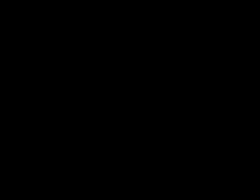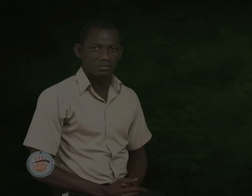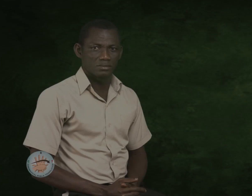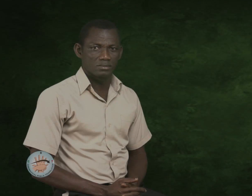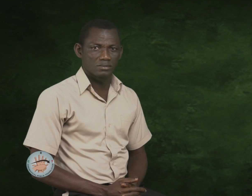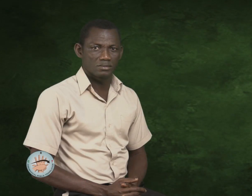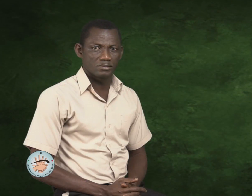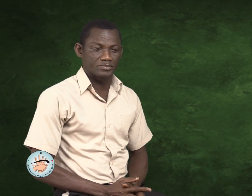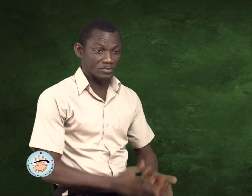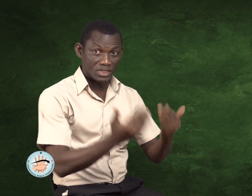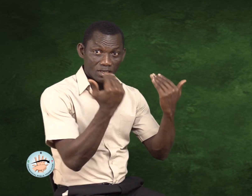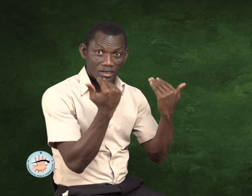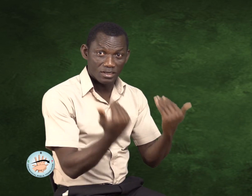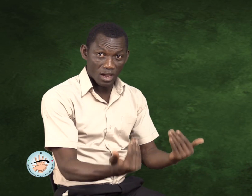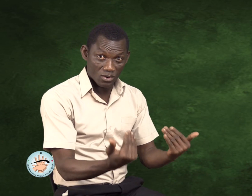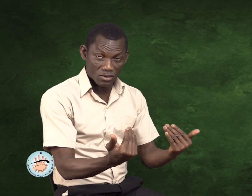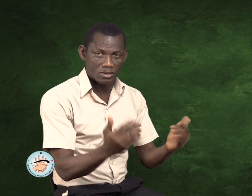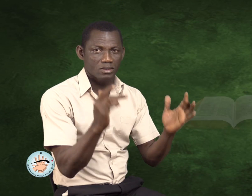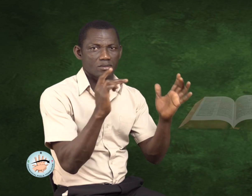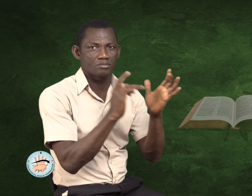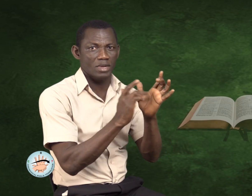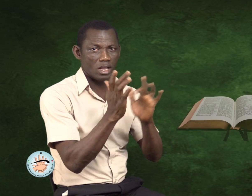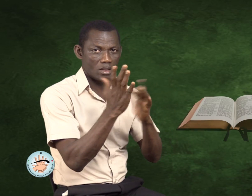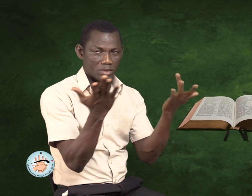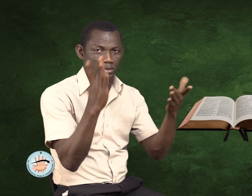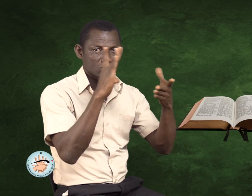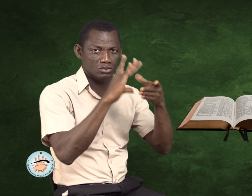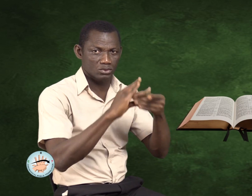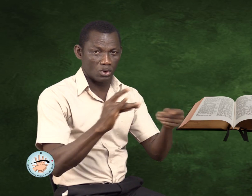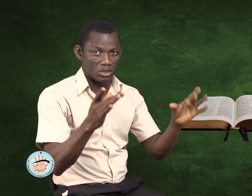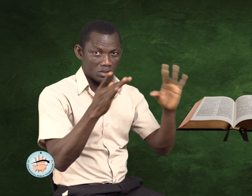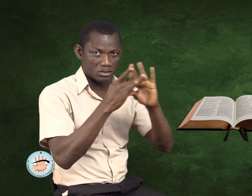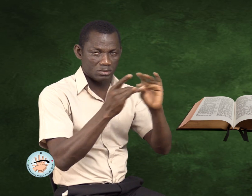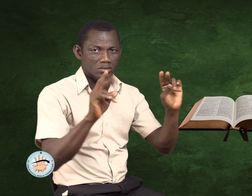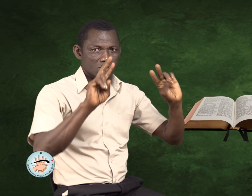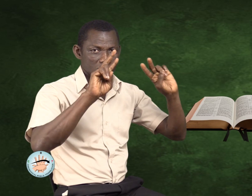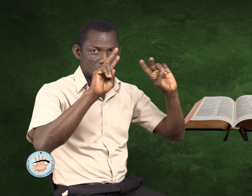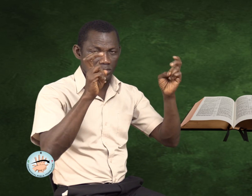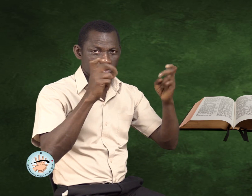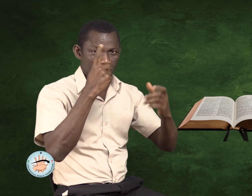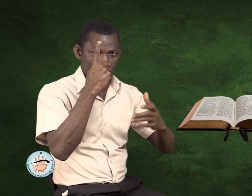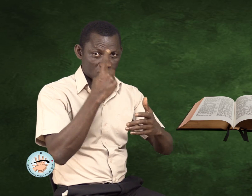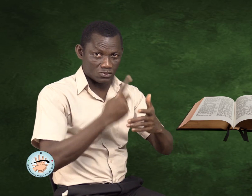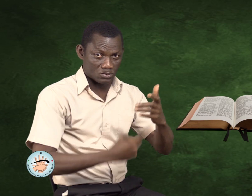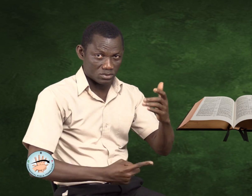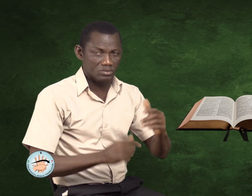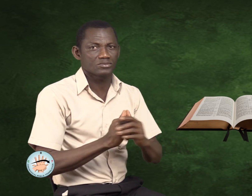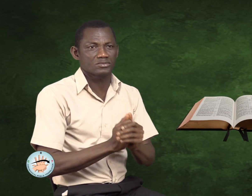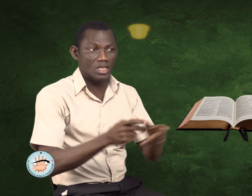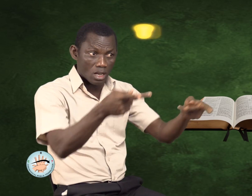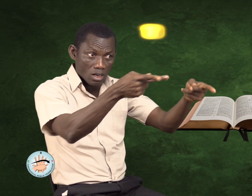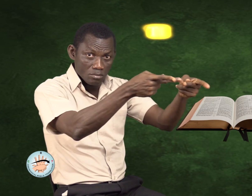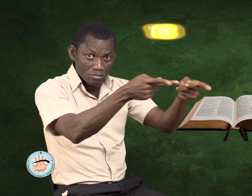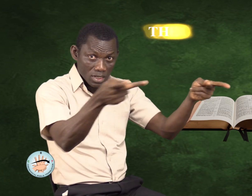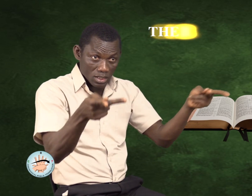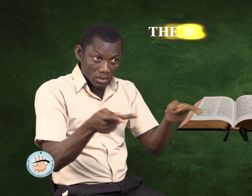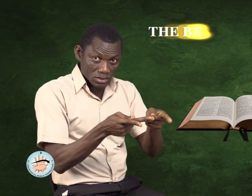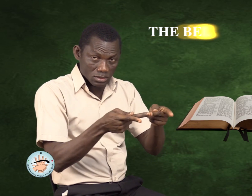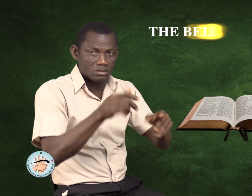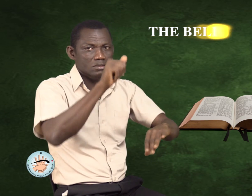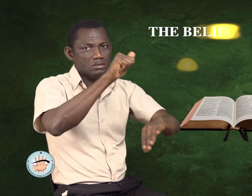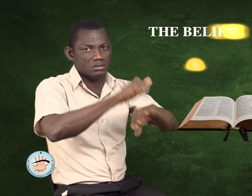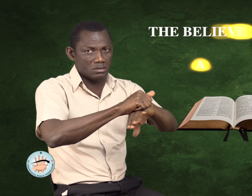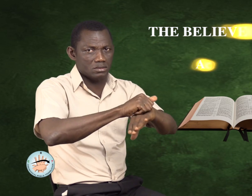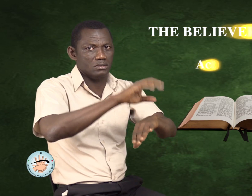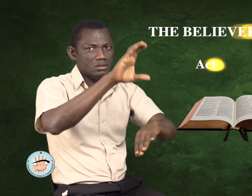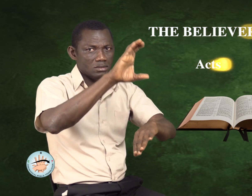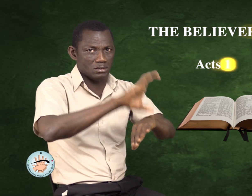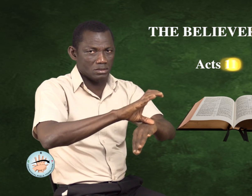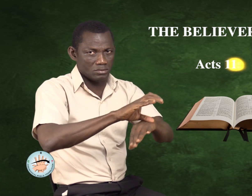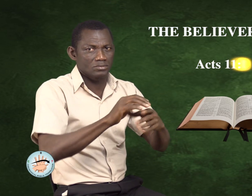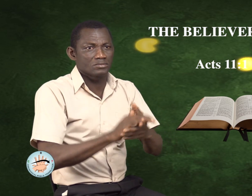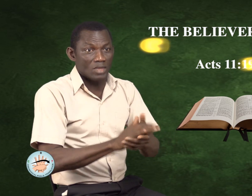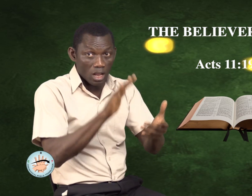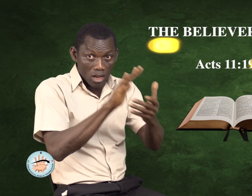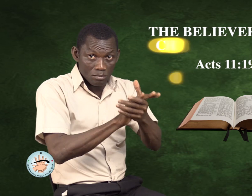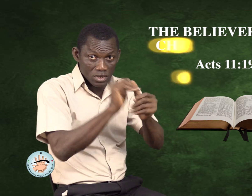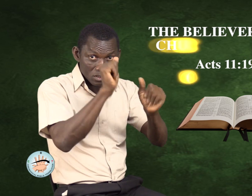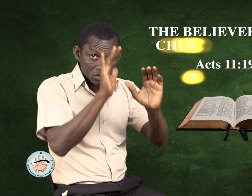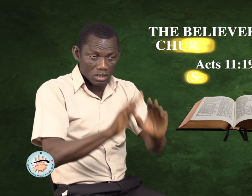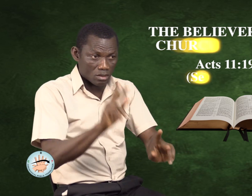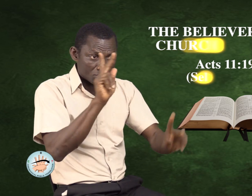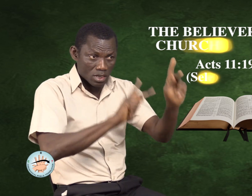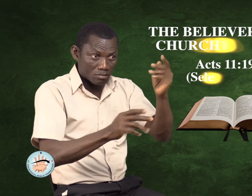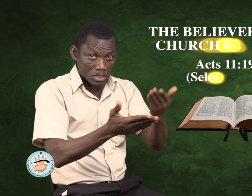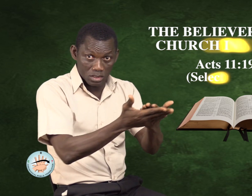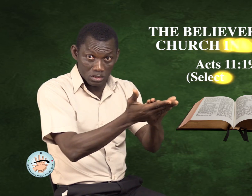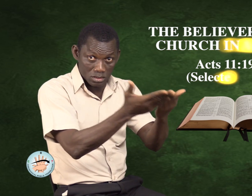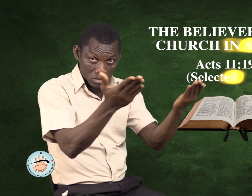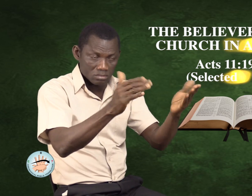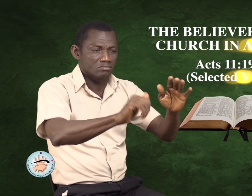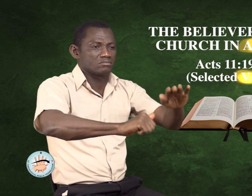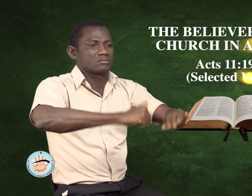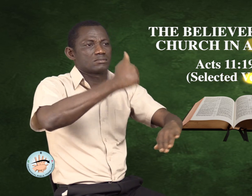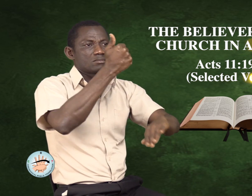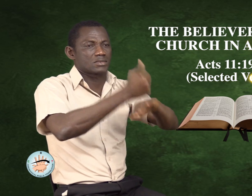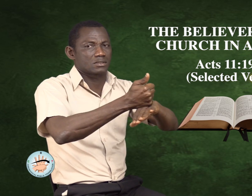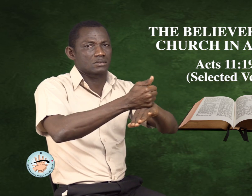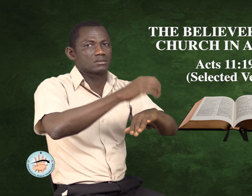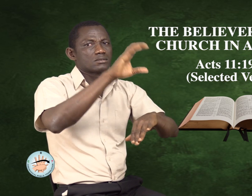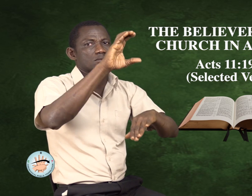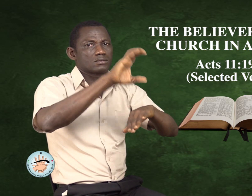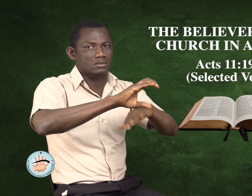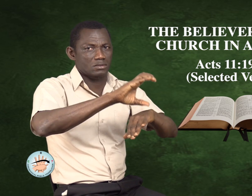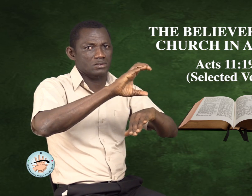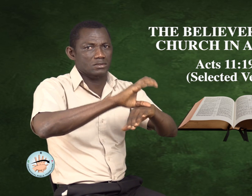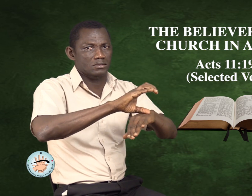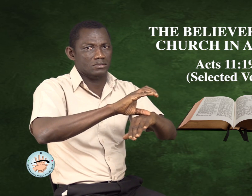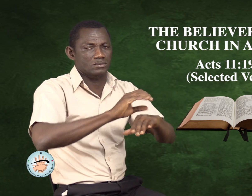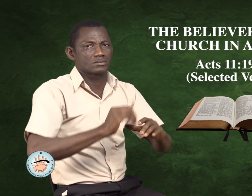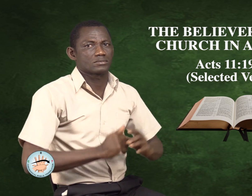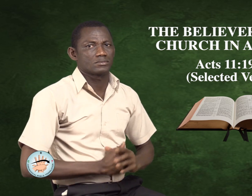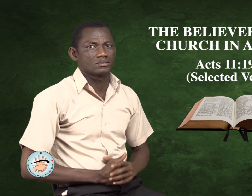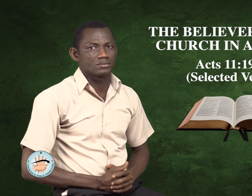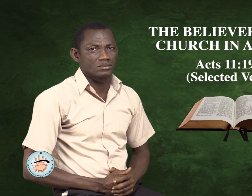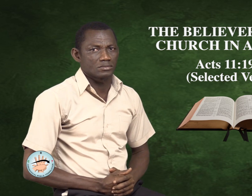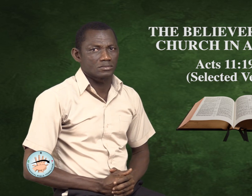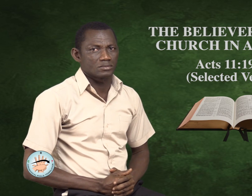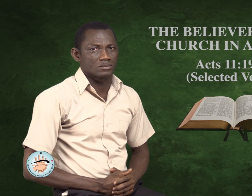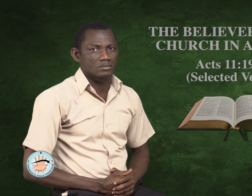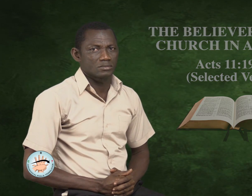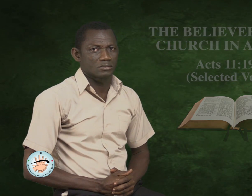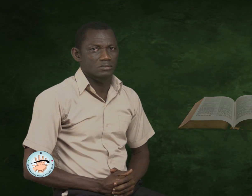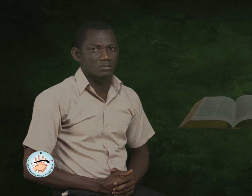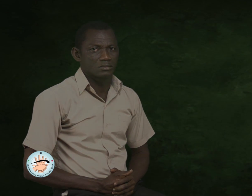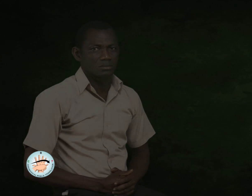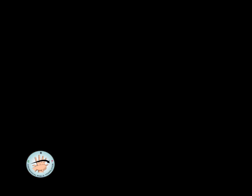The  church in Antioch